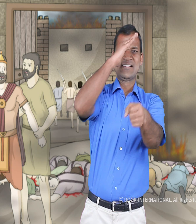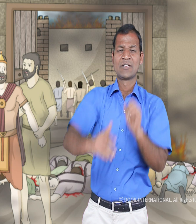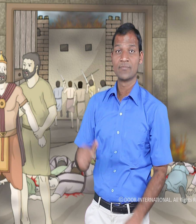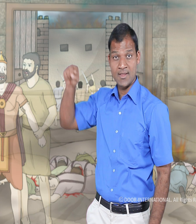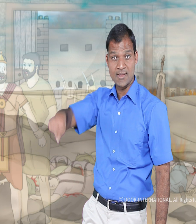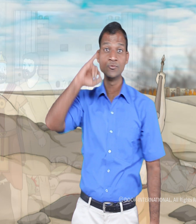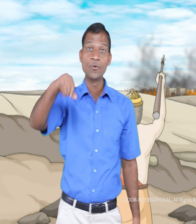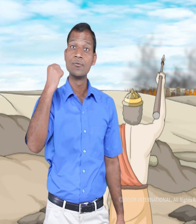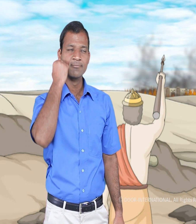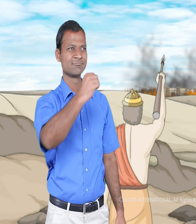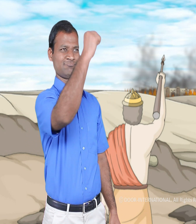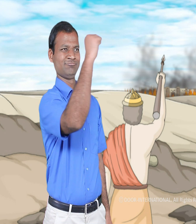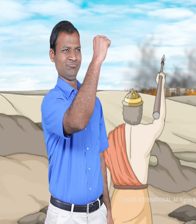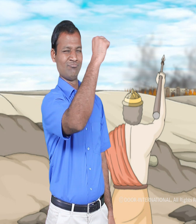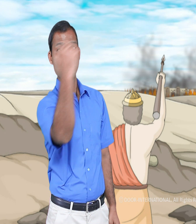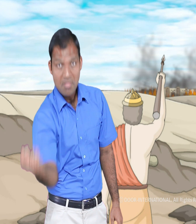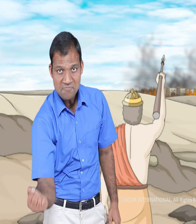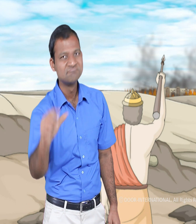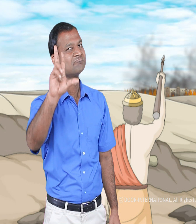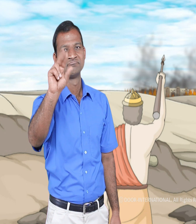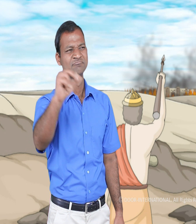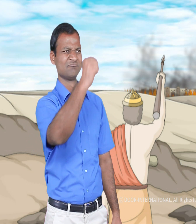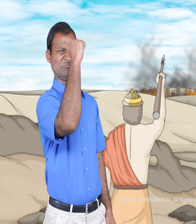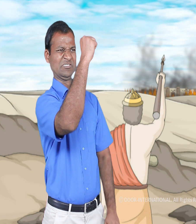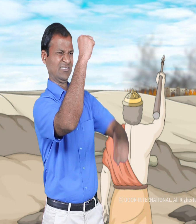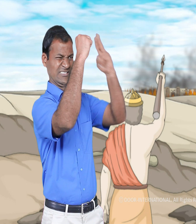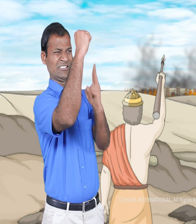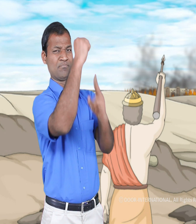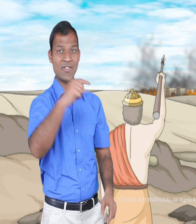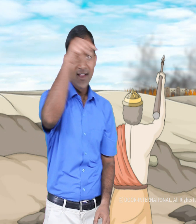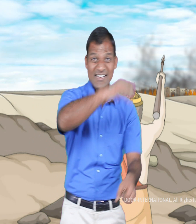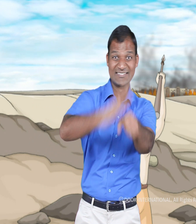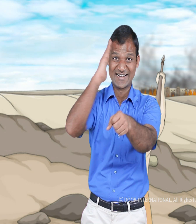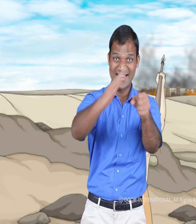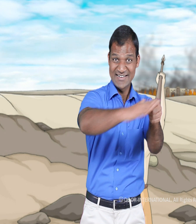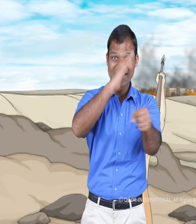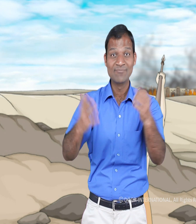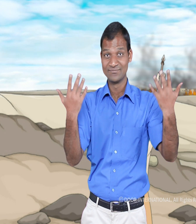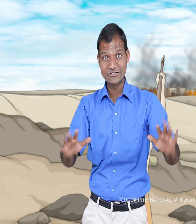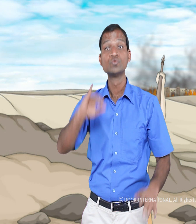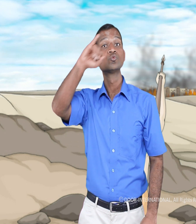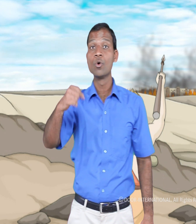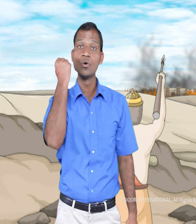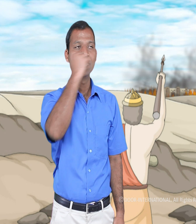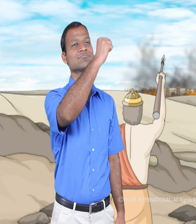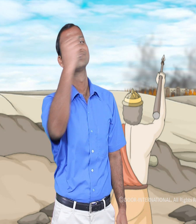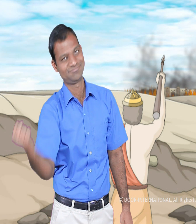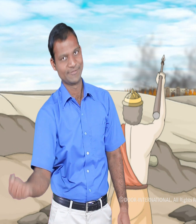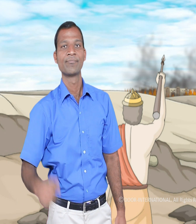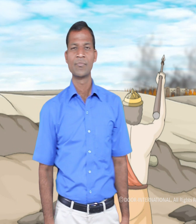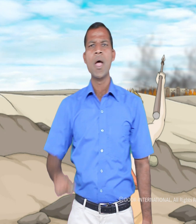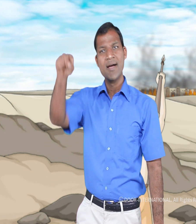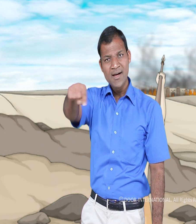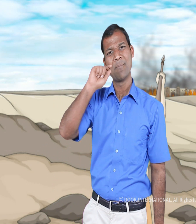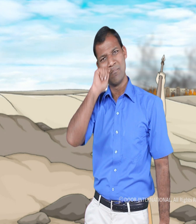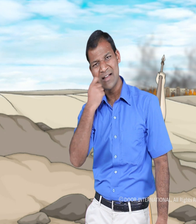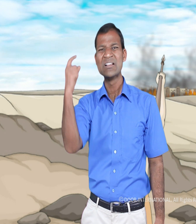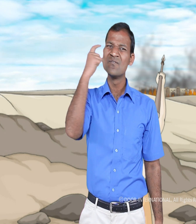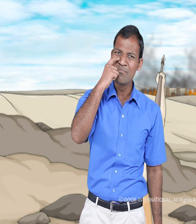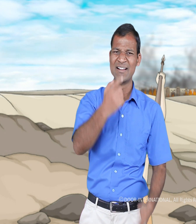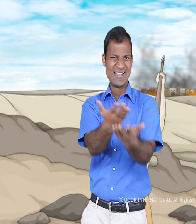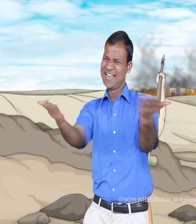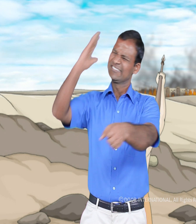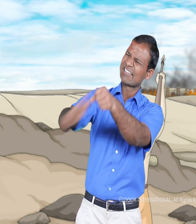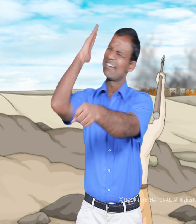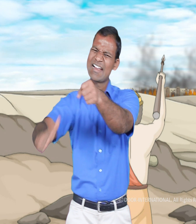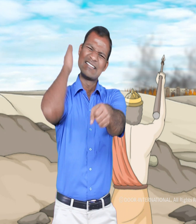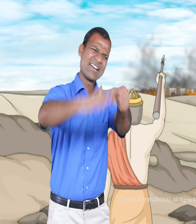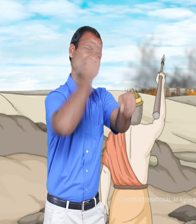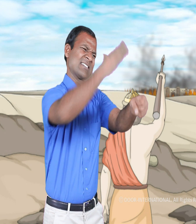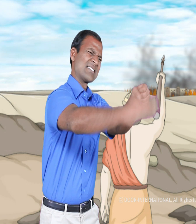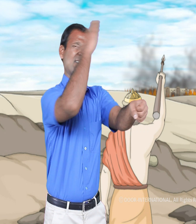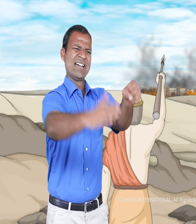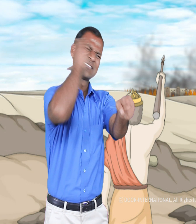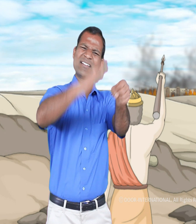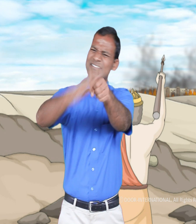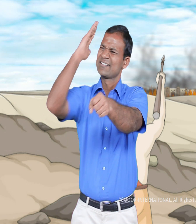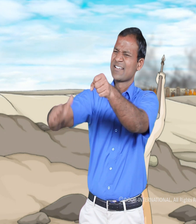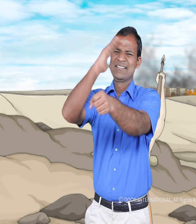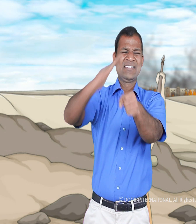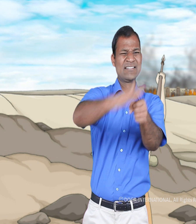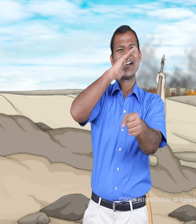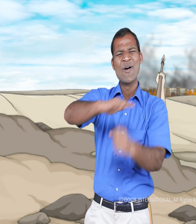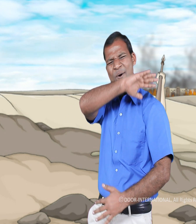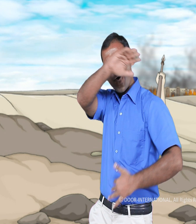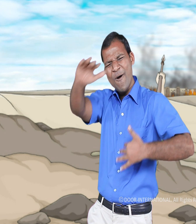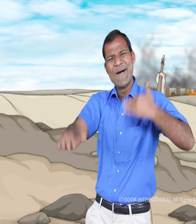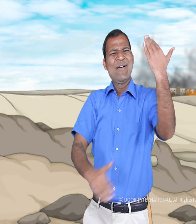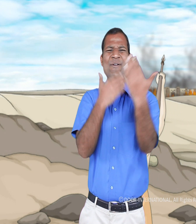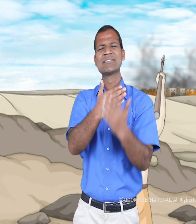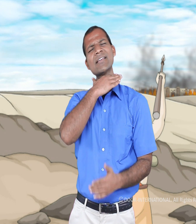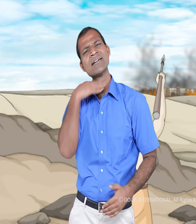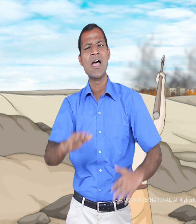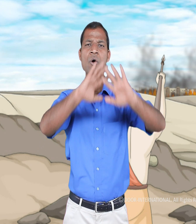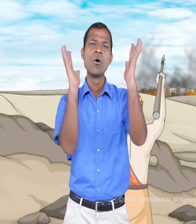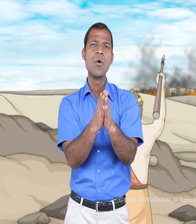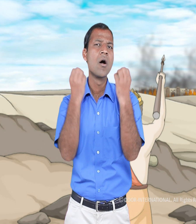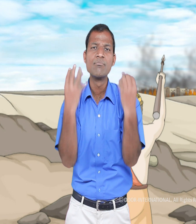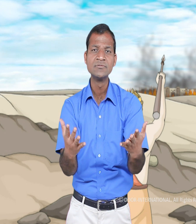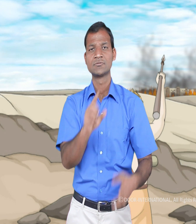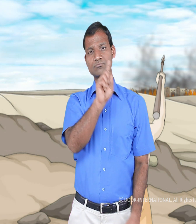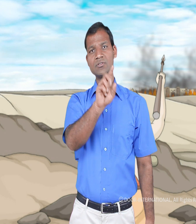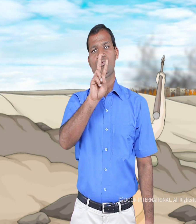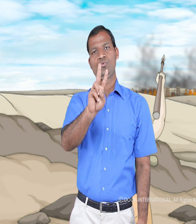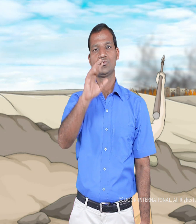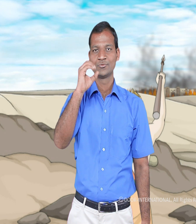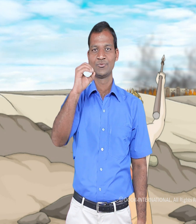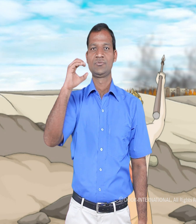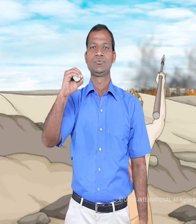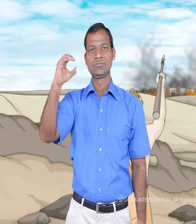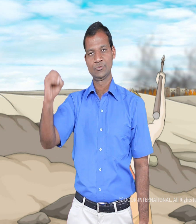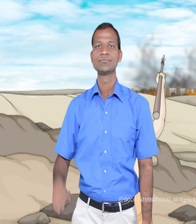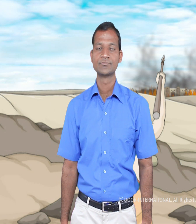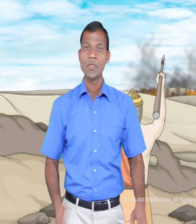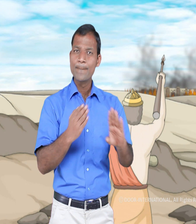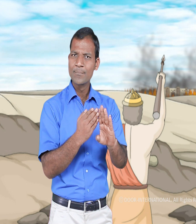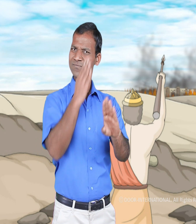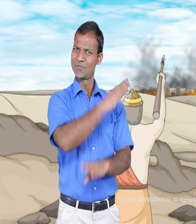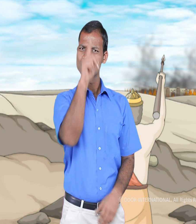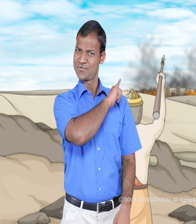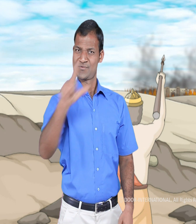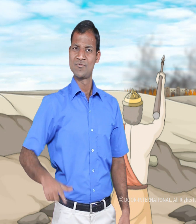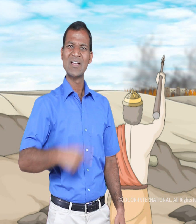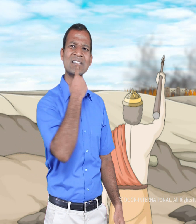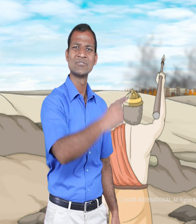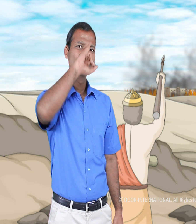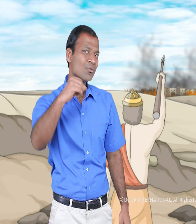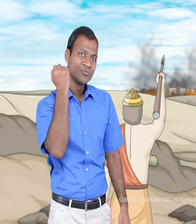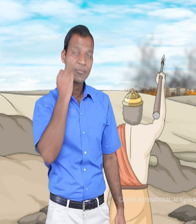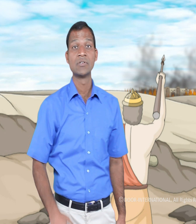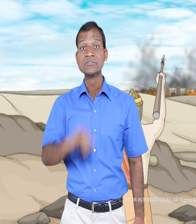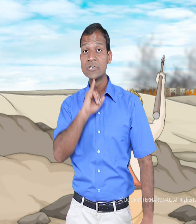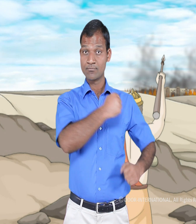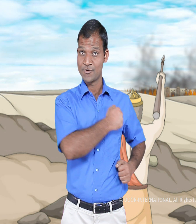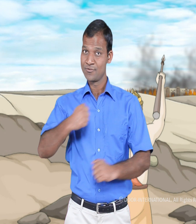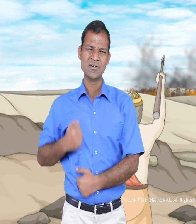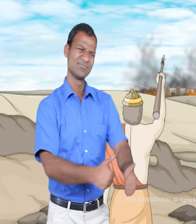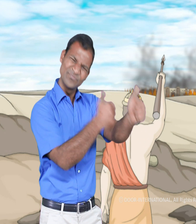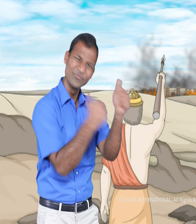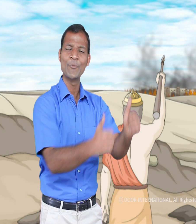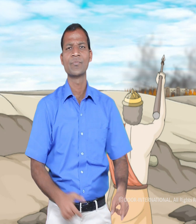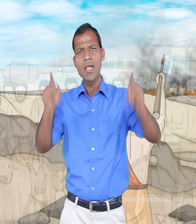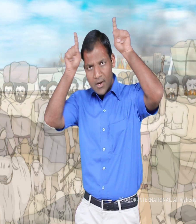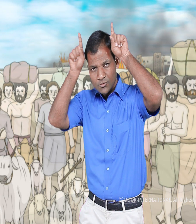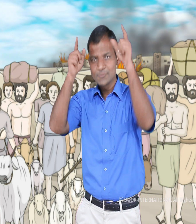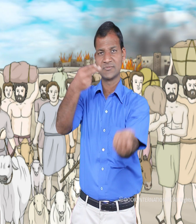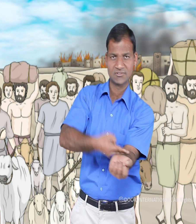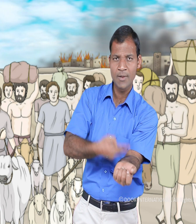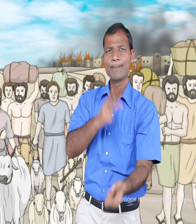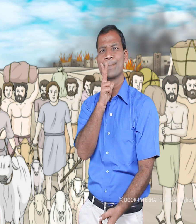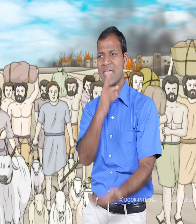Joshua did not draw back the hand that held his battle lance until he had devoted to destruction all who lived in Ai.